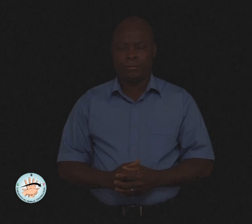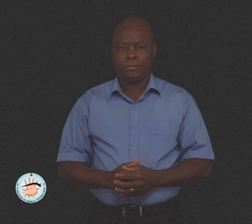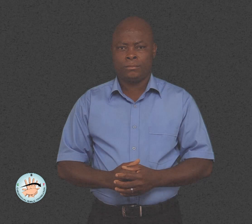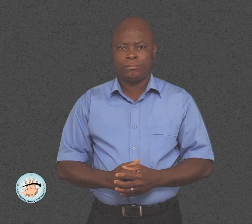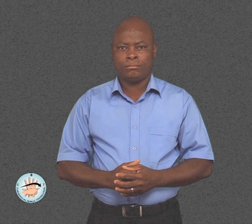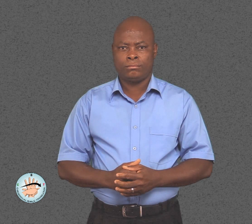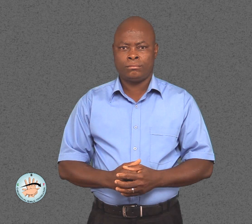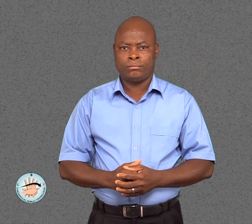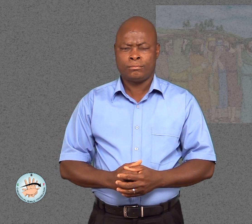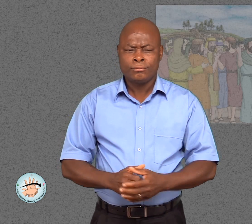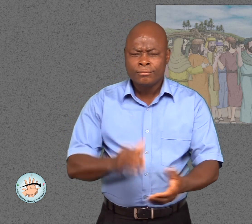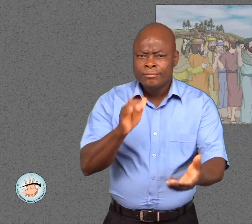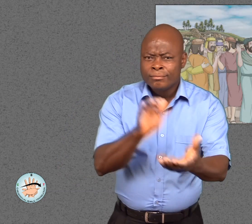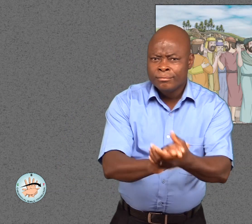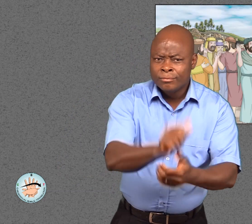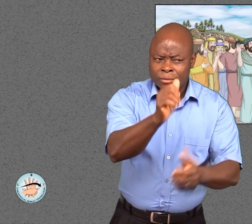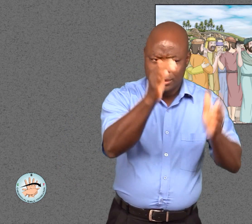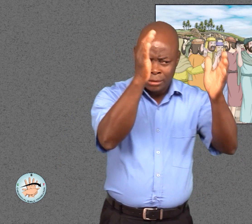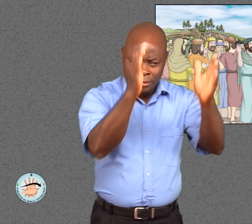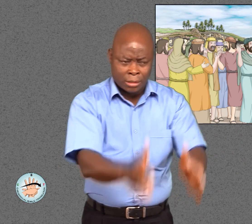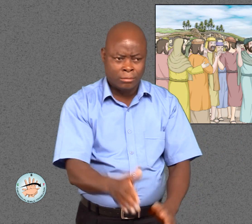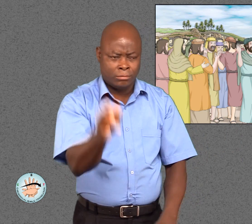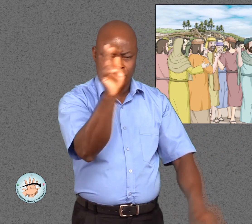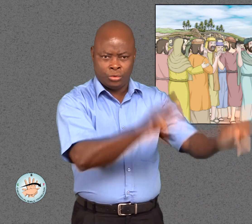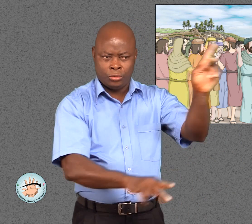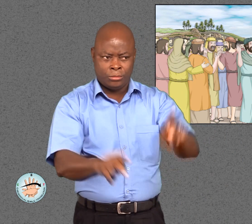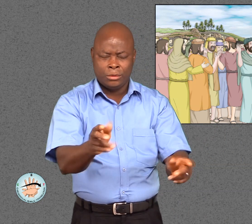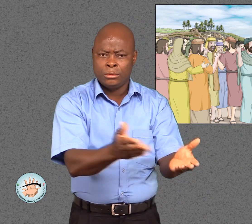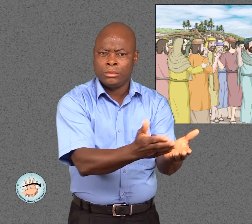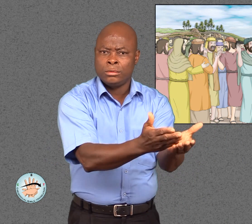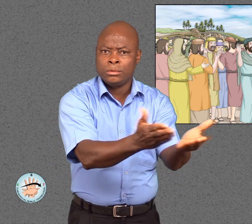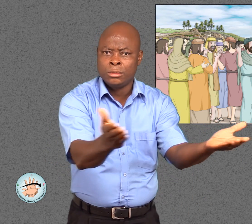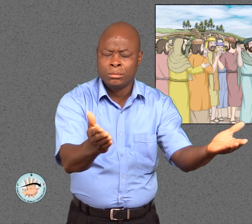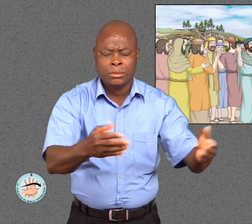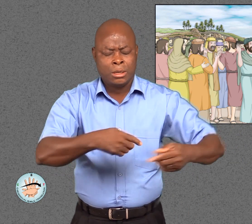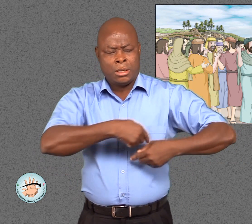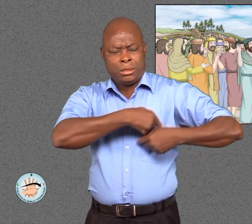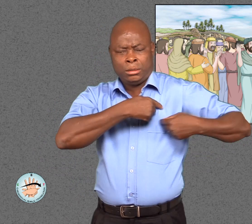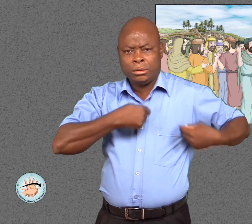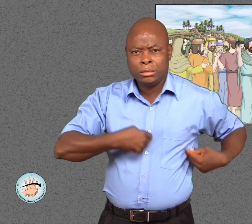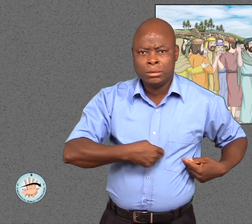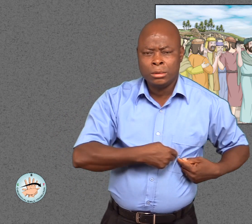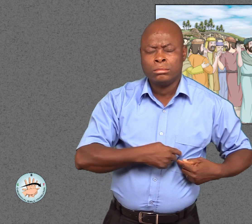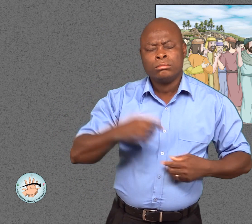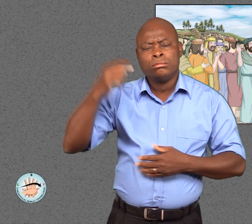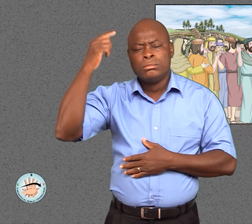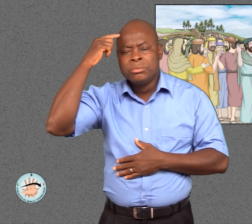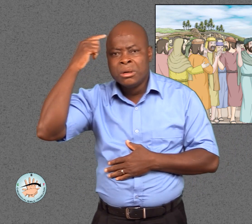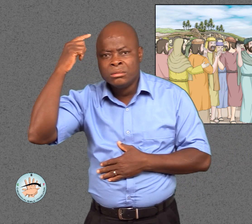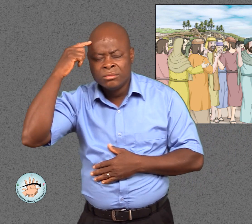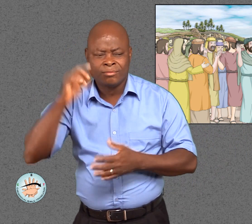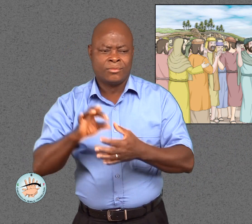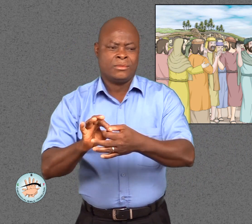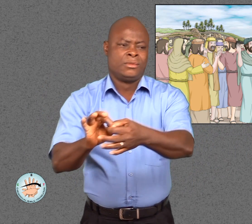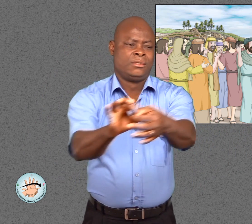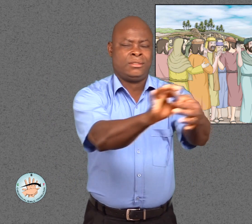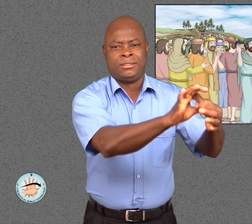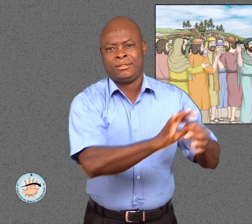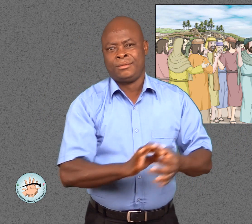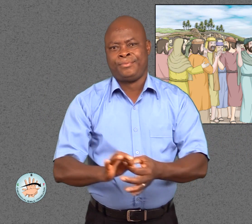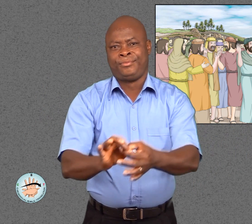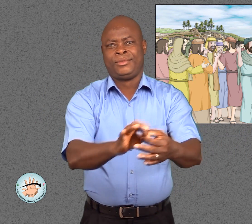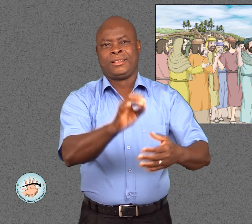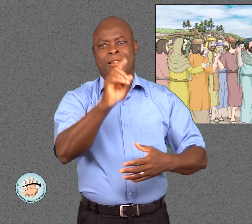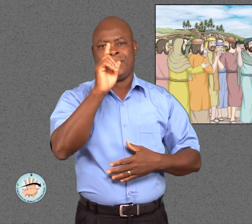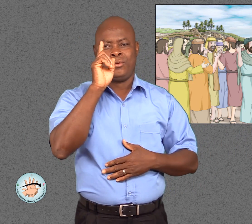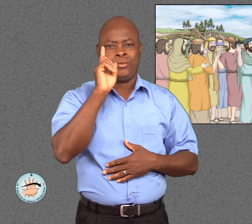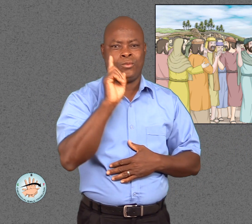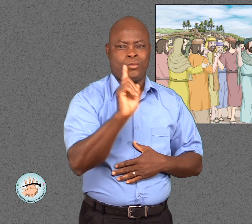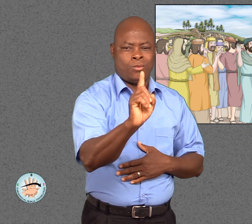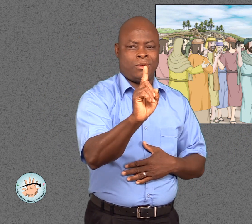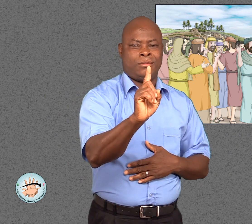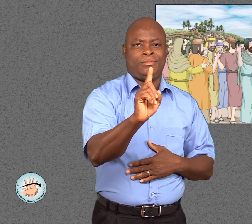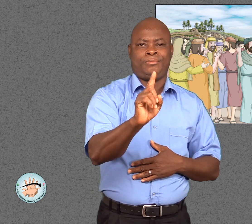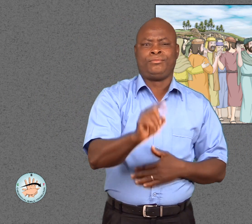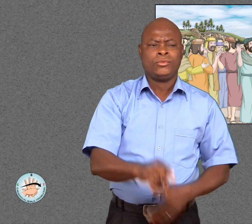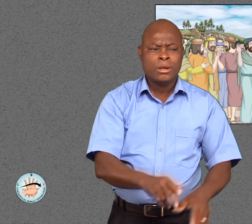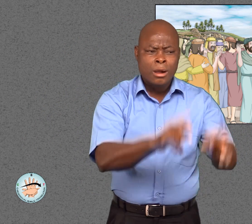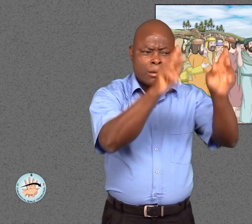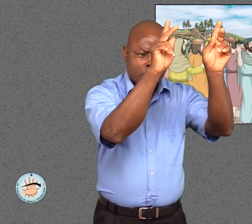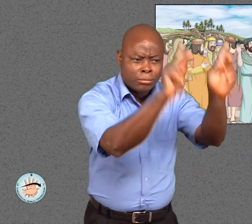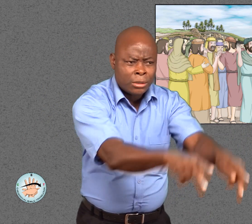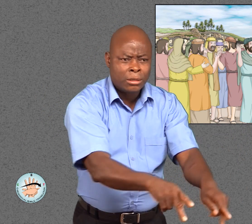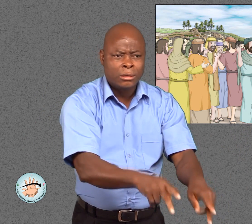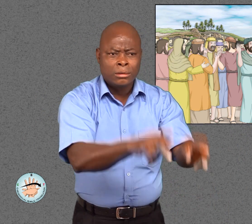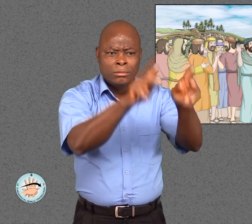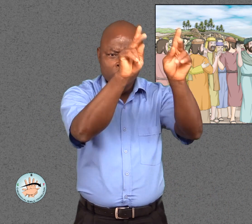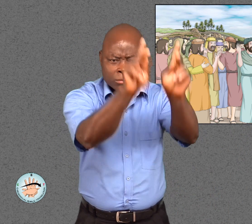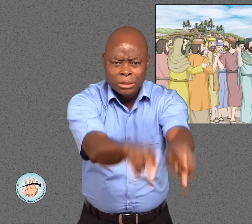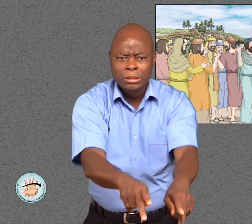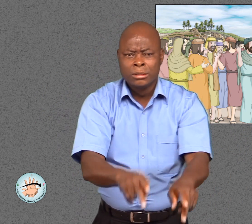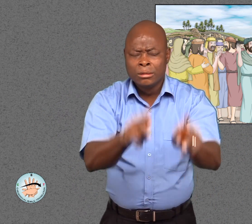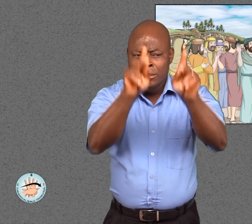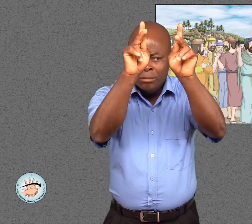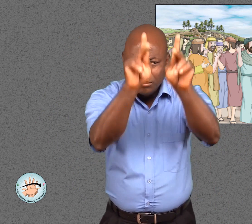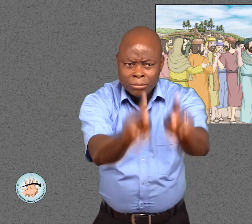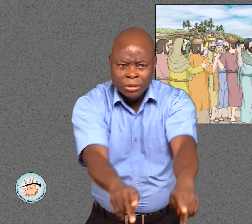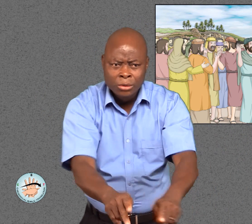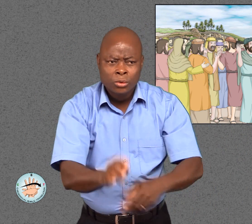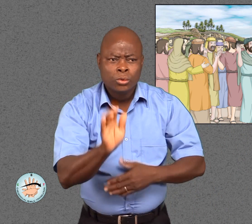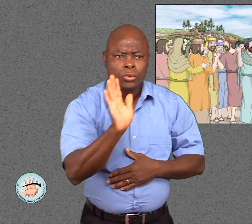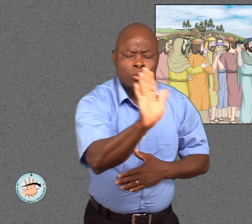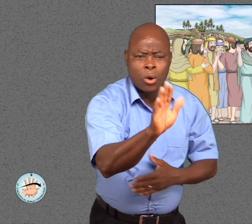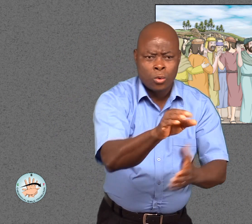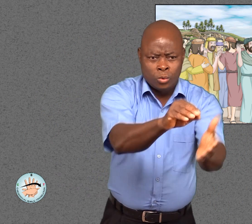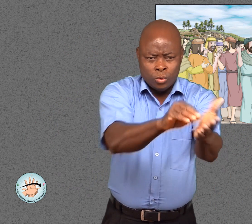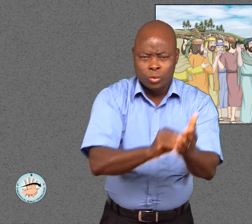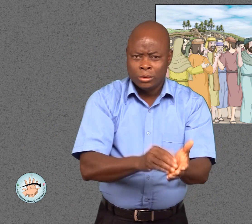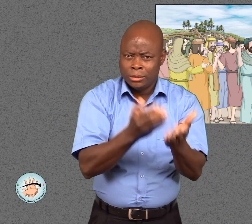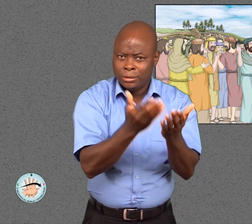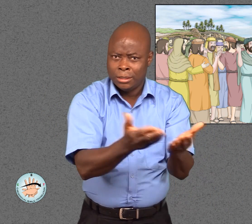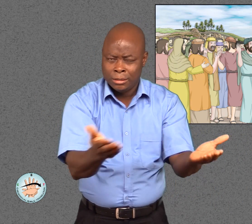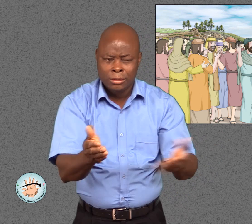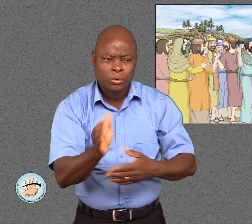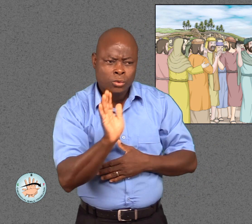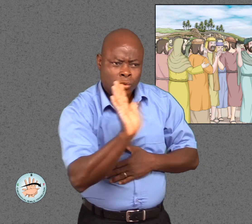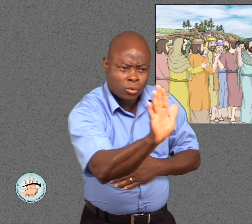The multitude of believers was one in heart and soul.